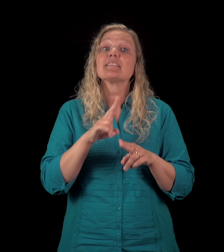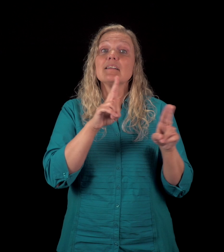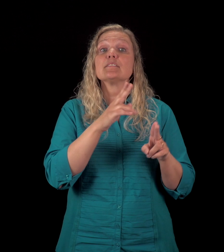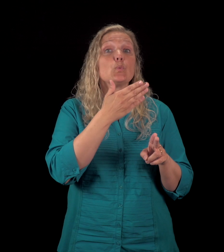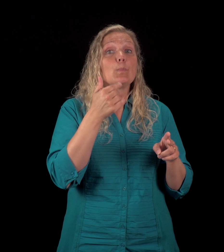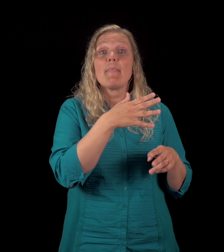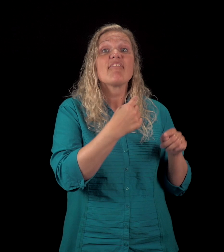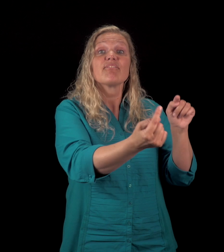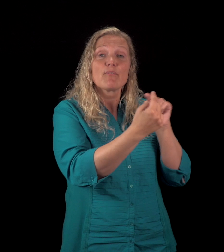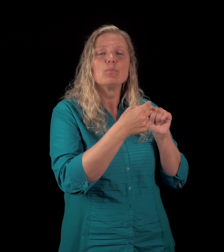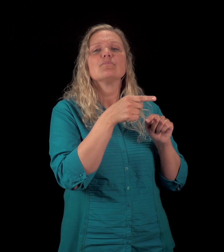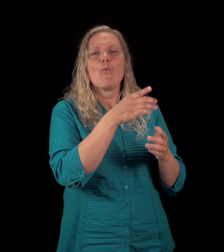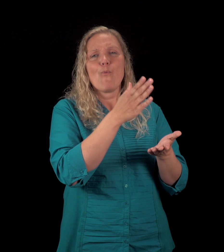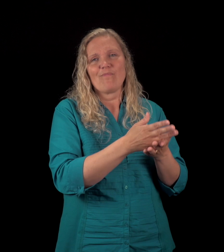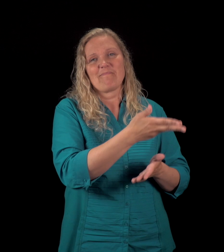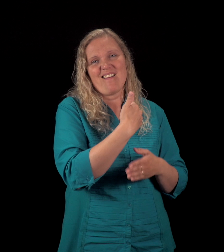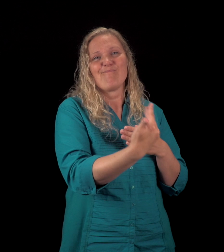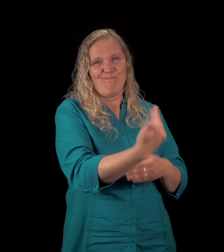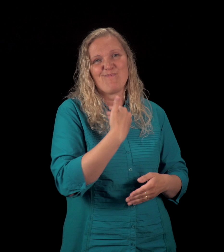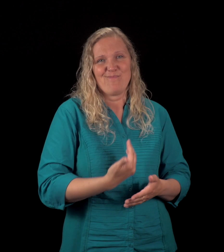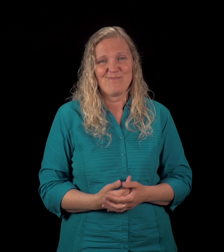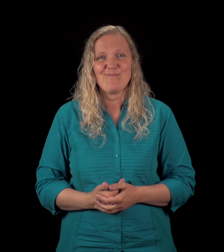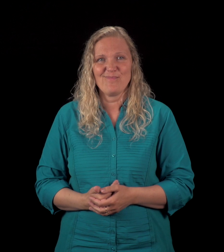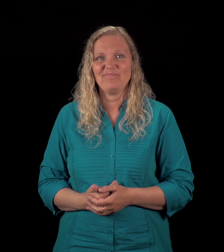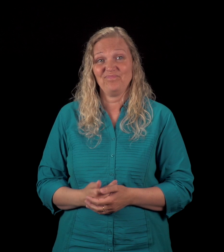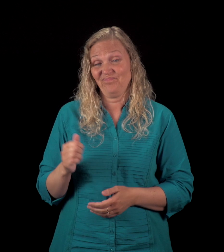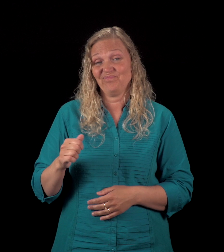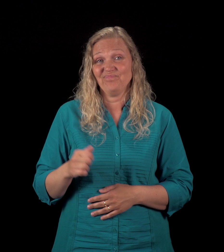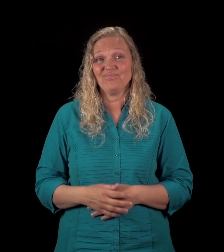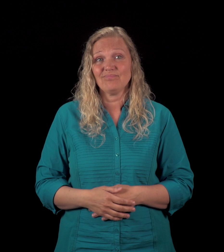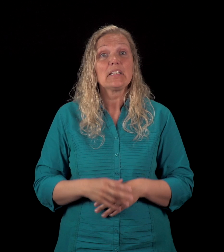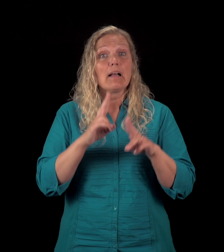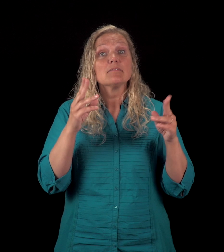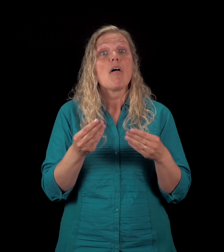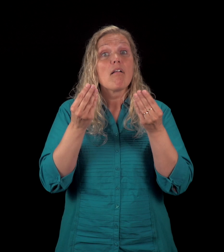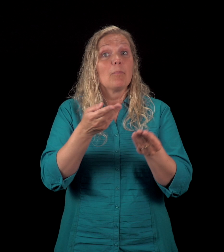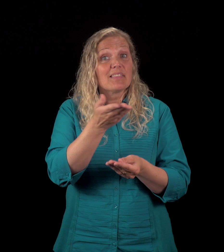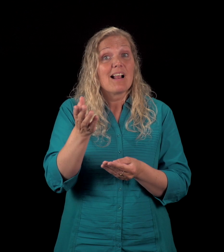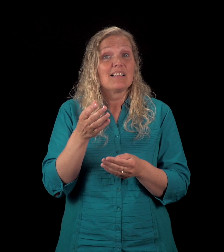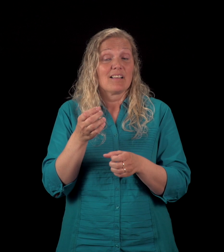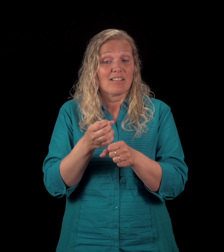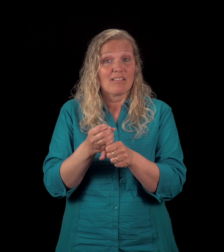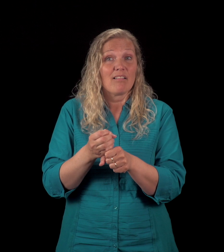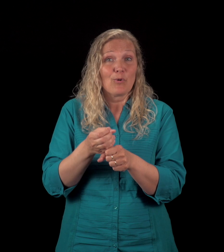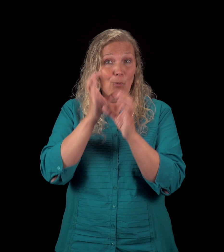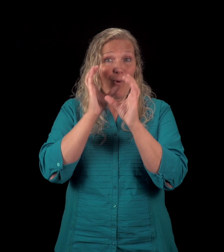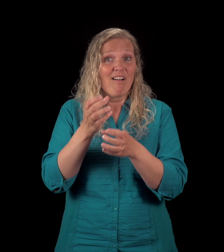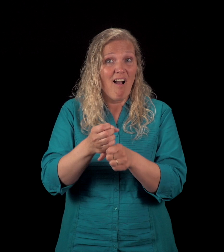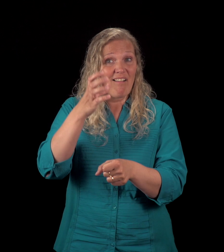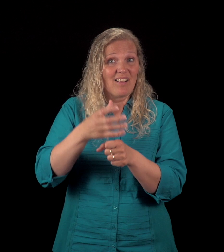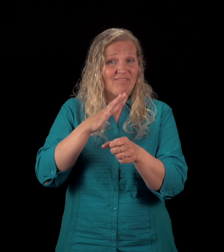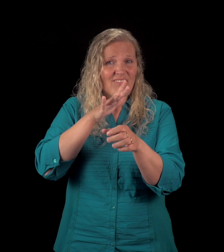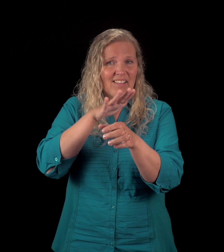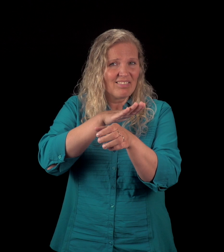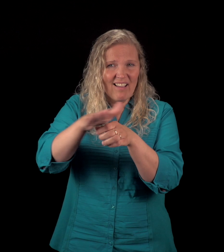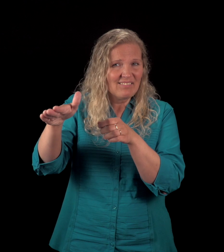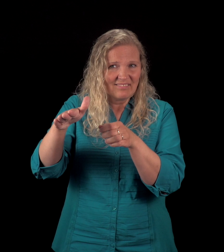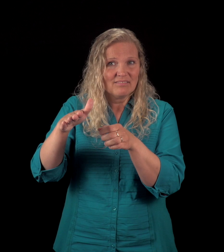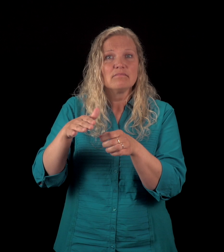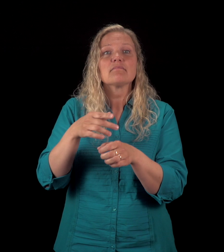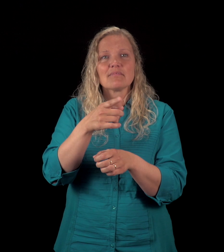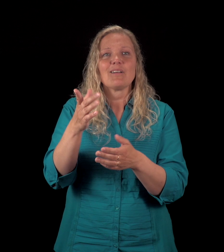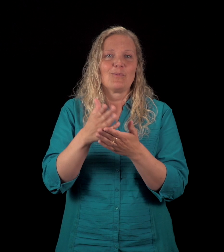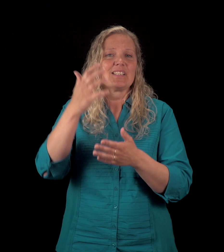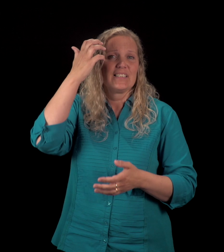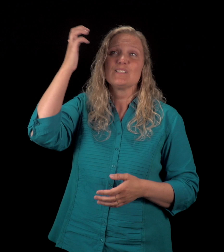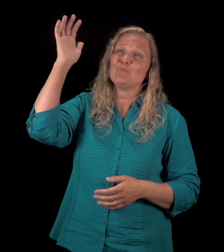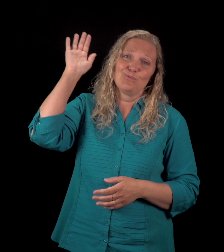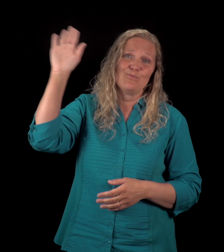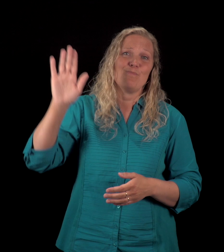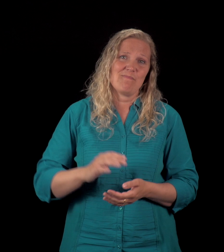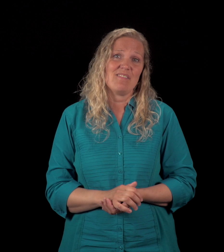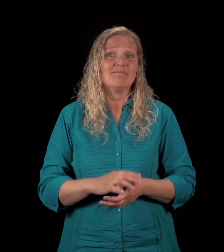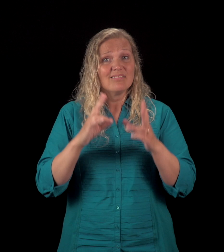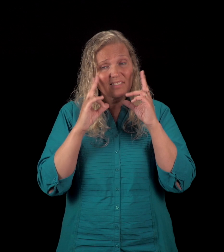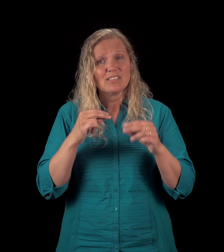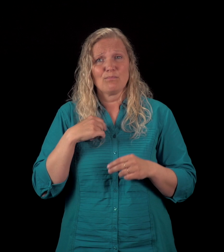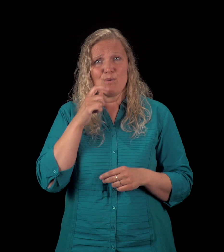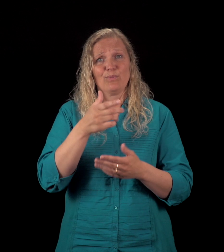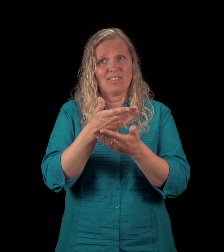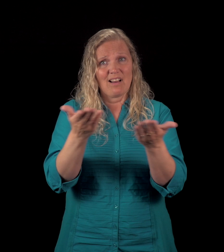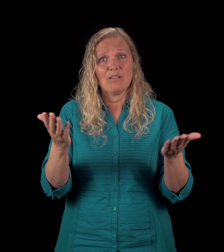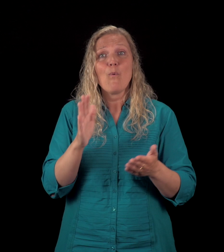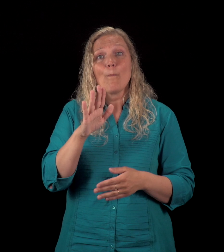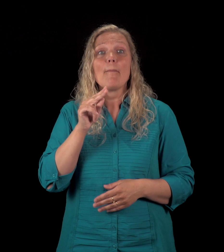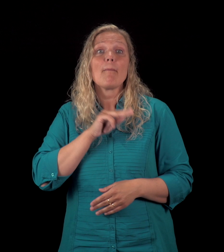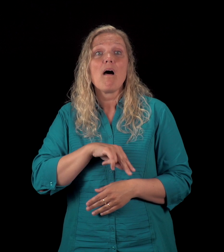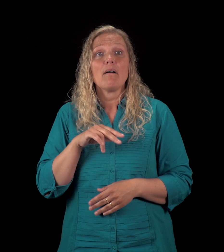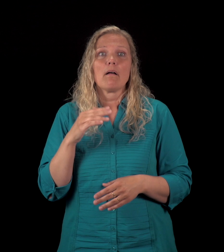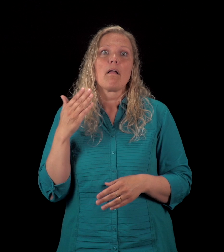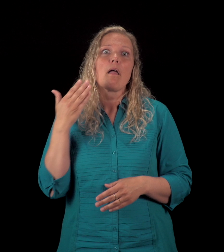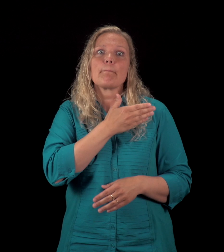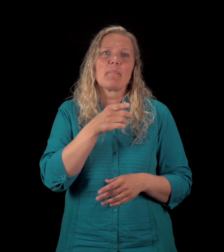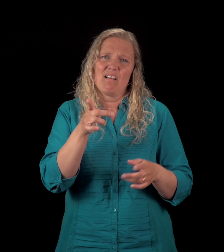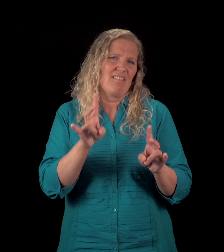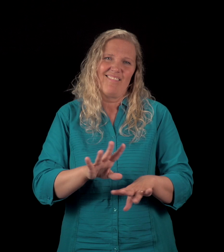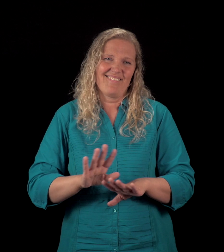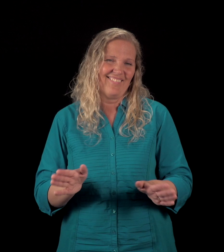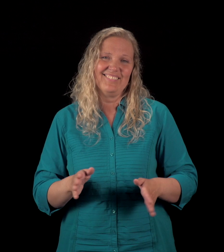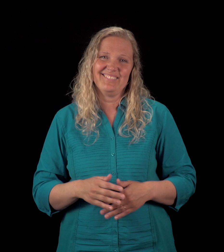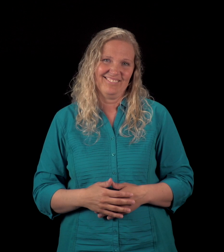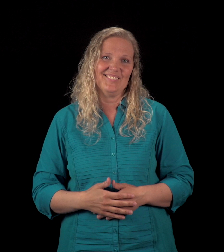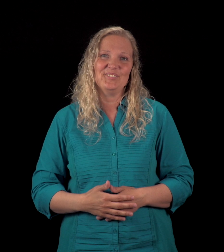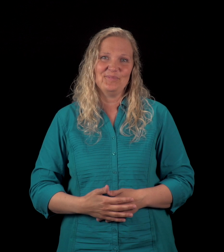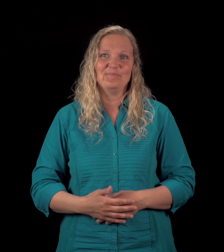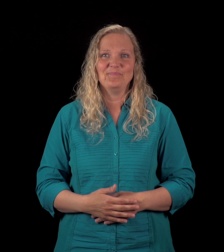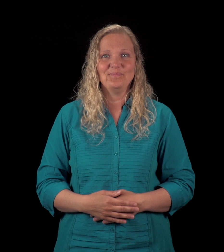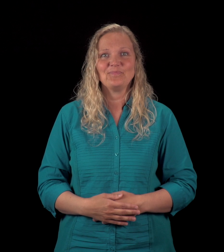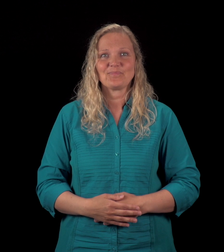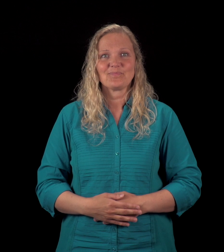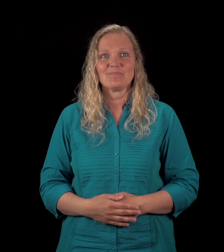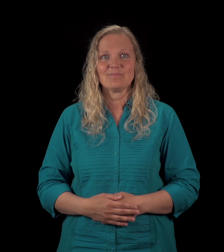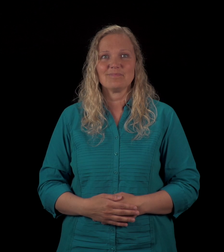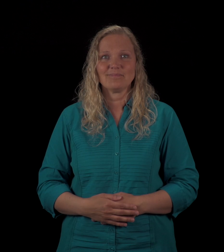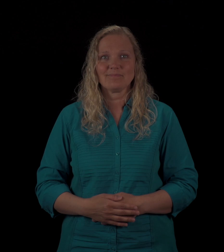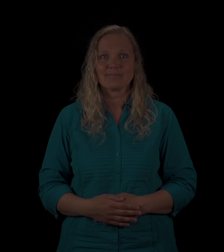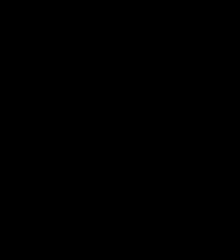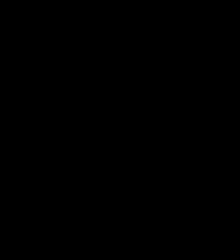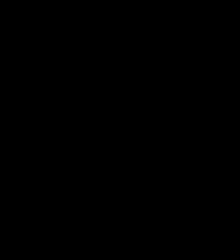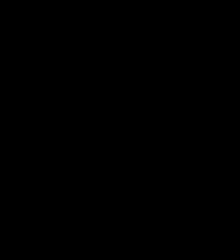Indeed, if anyone gives you even a cup of water because you bear the name of Christ, truly I tell you, he will never lose his reward.